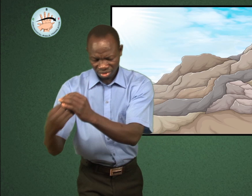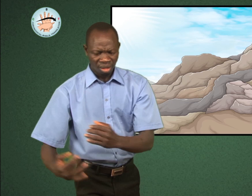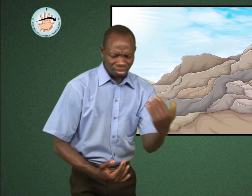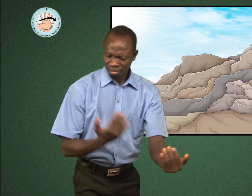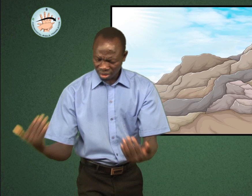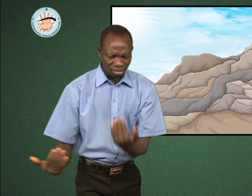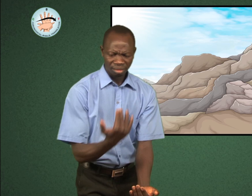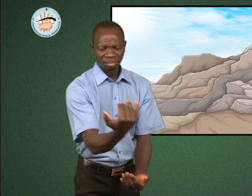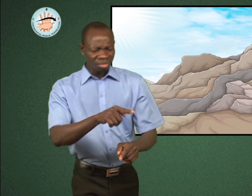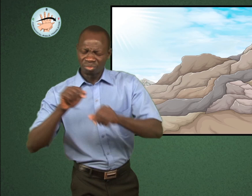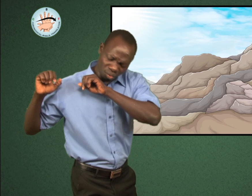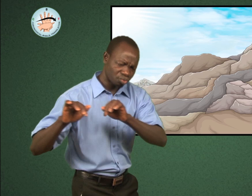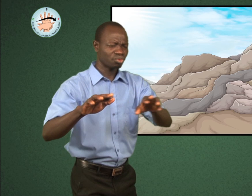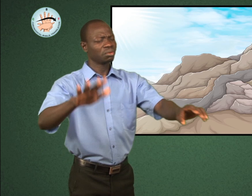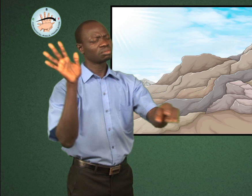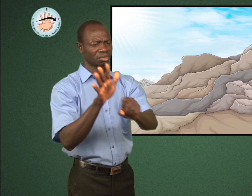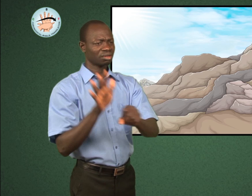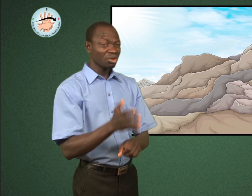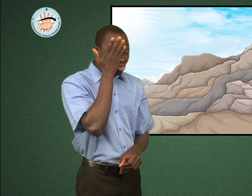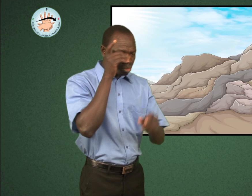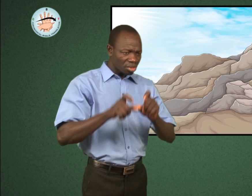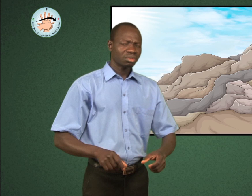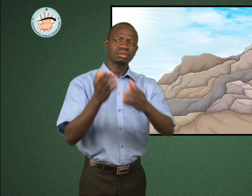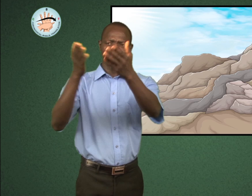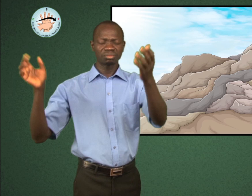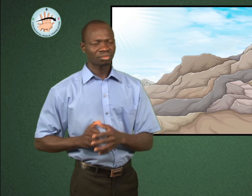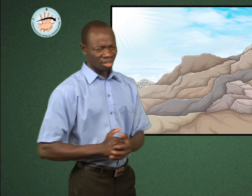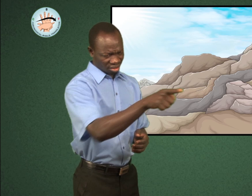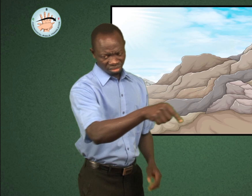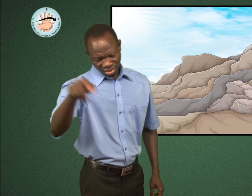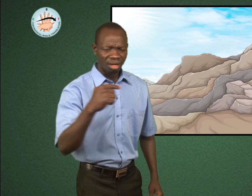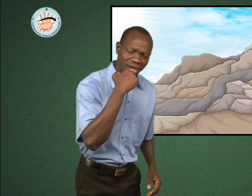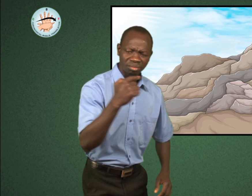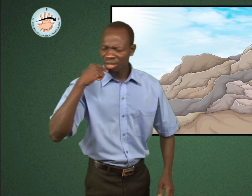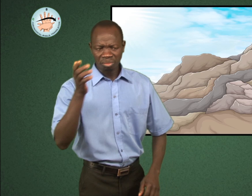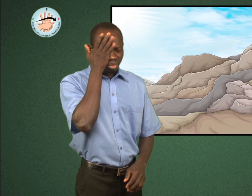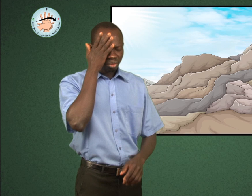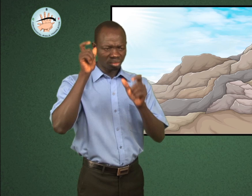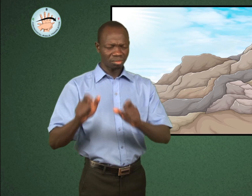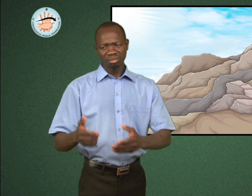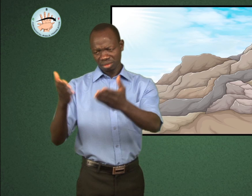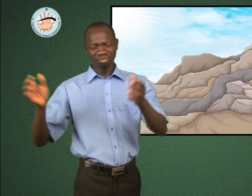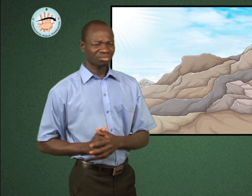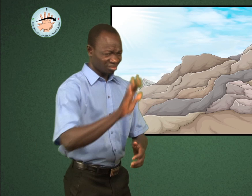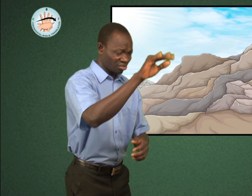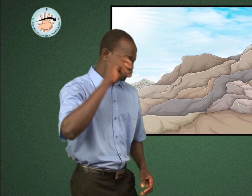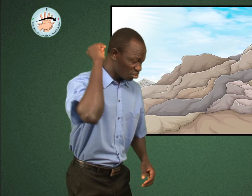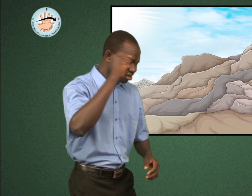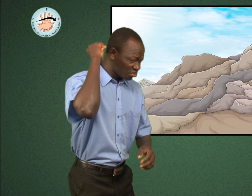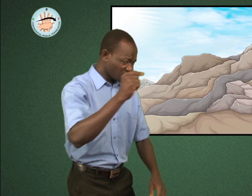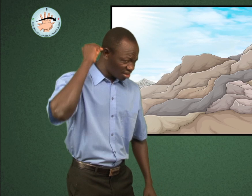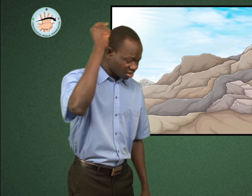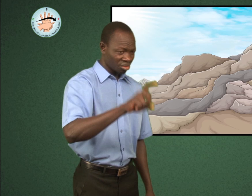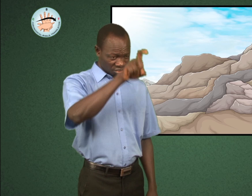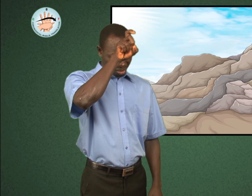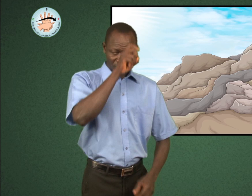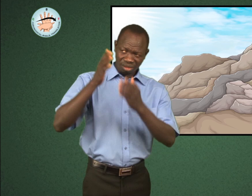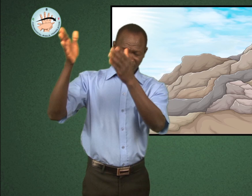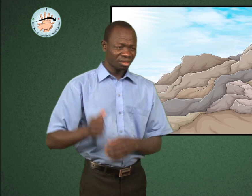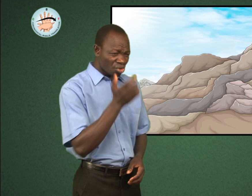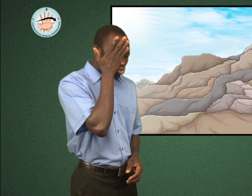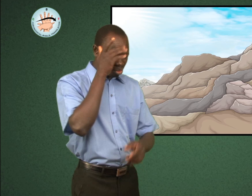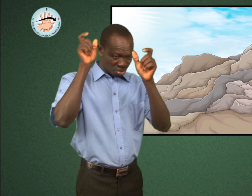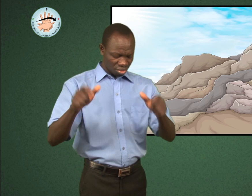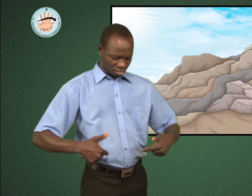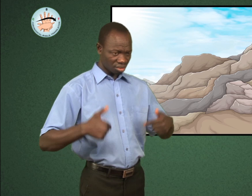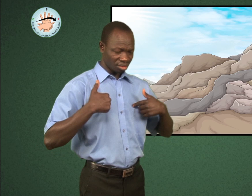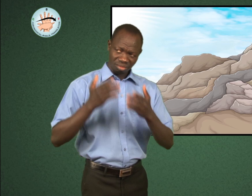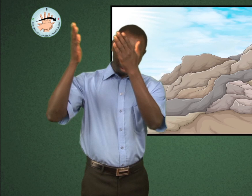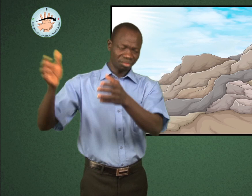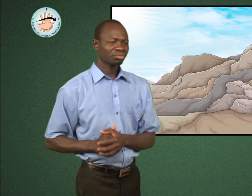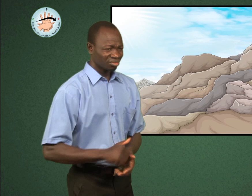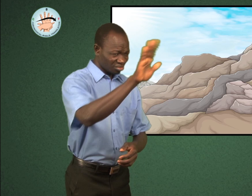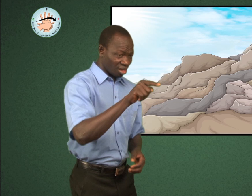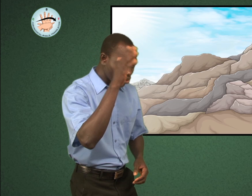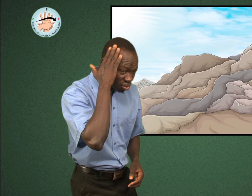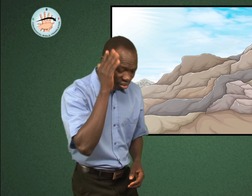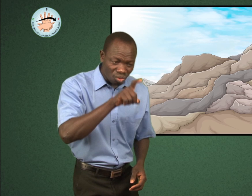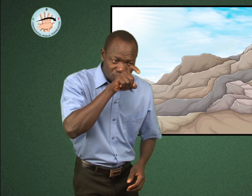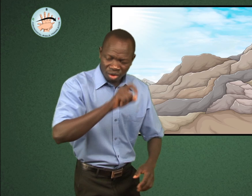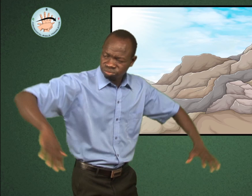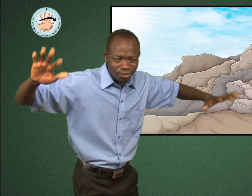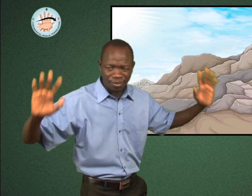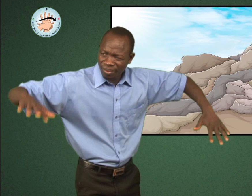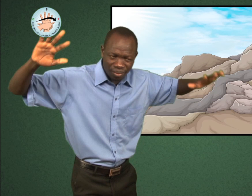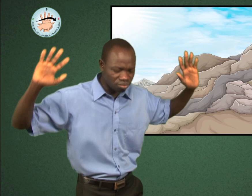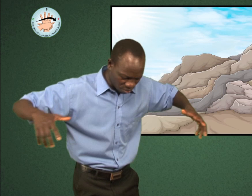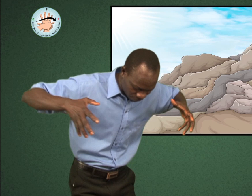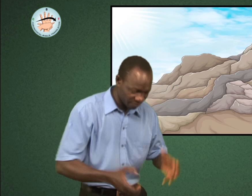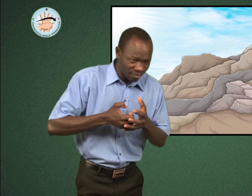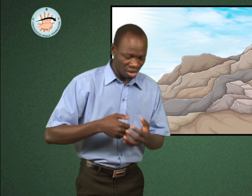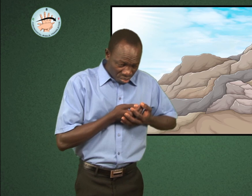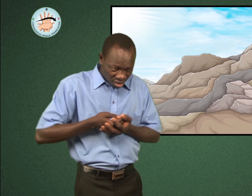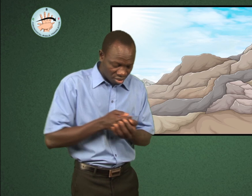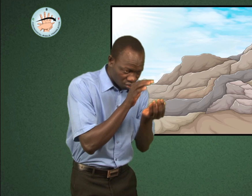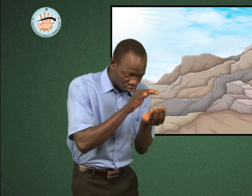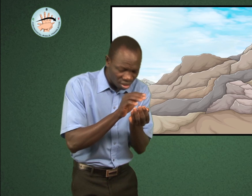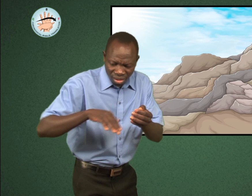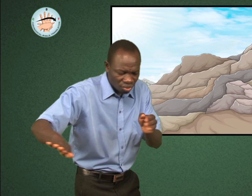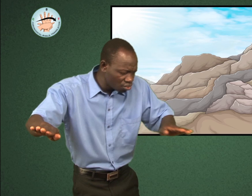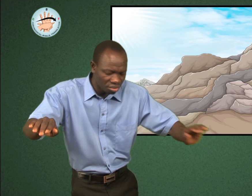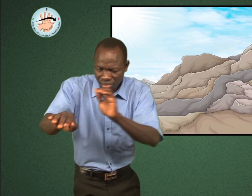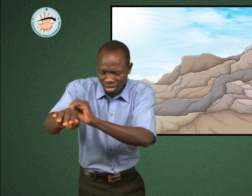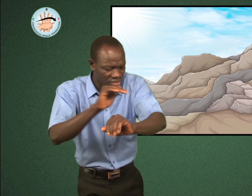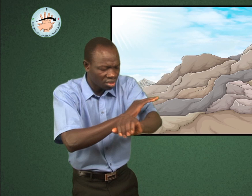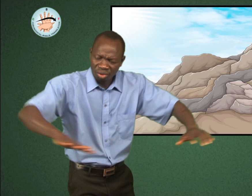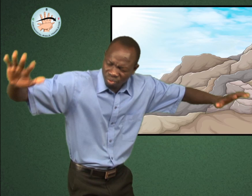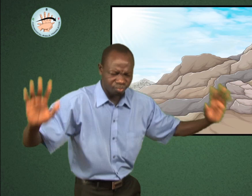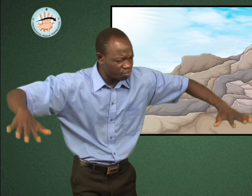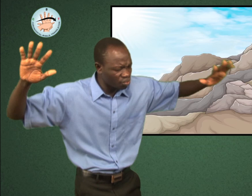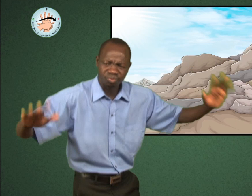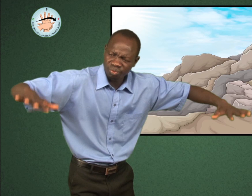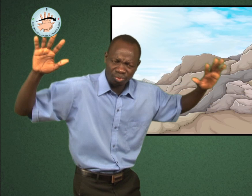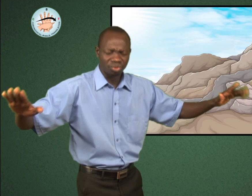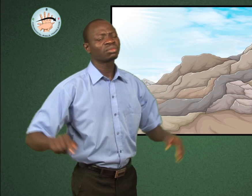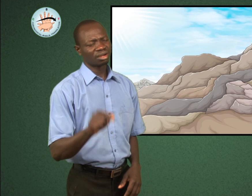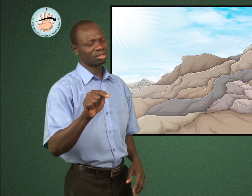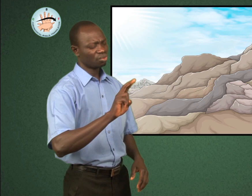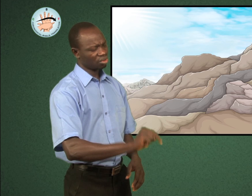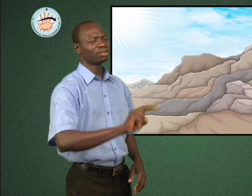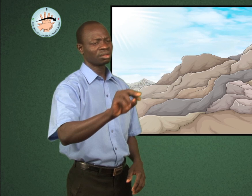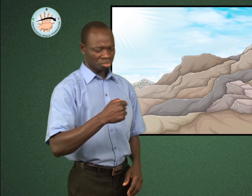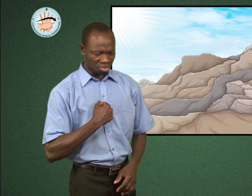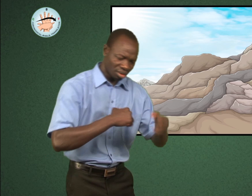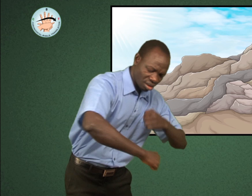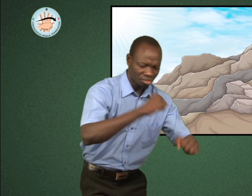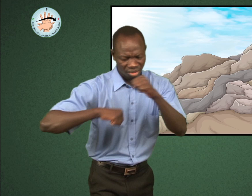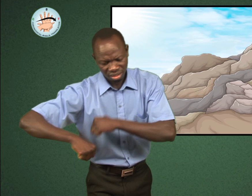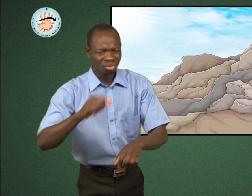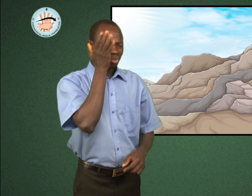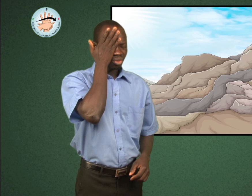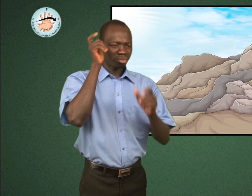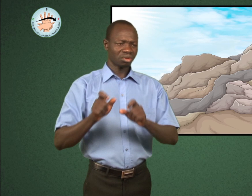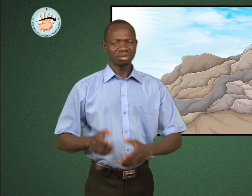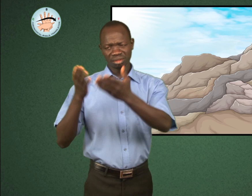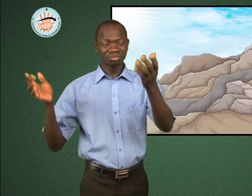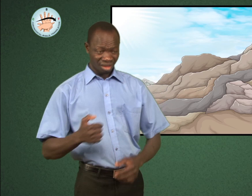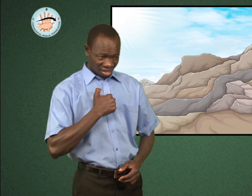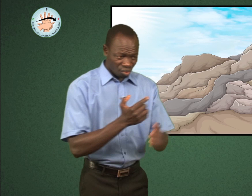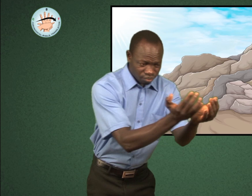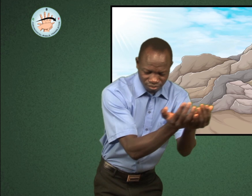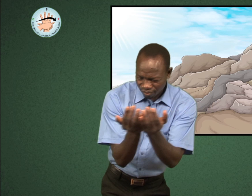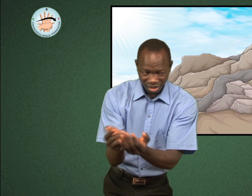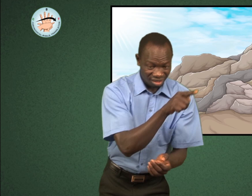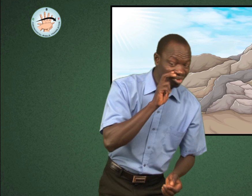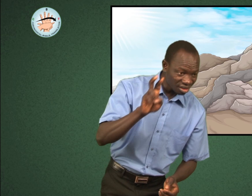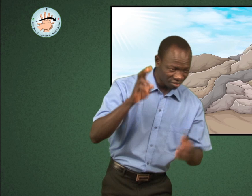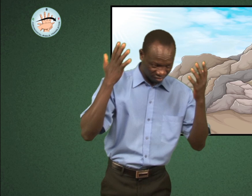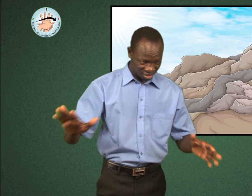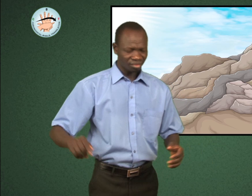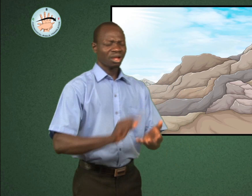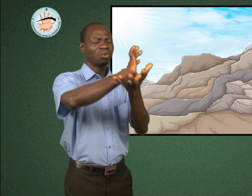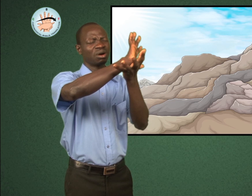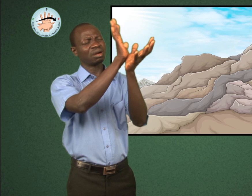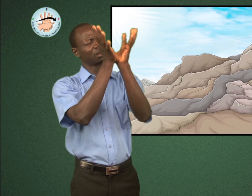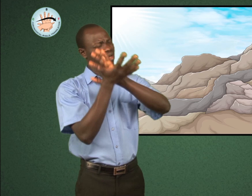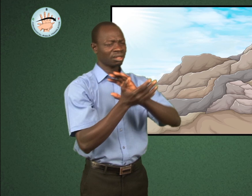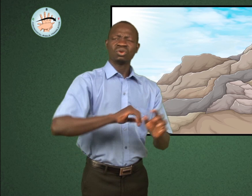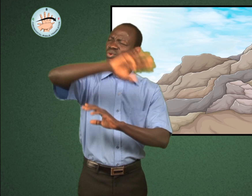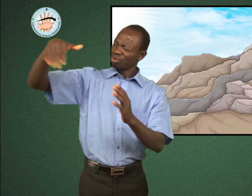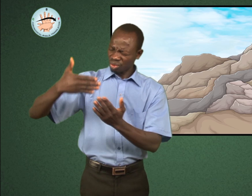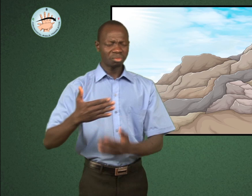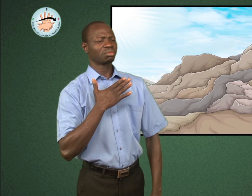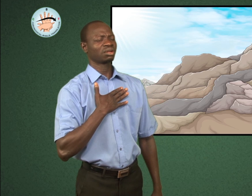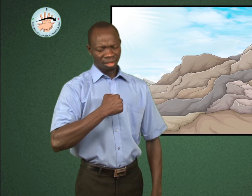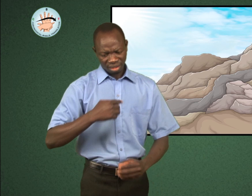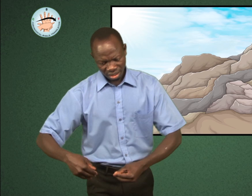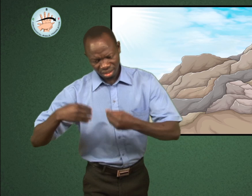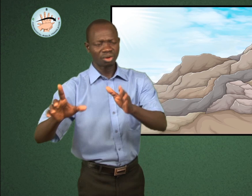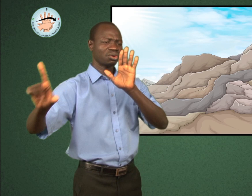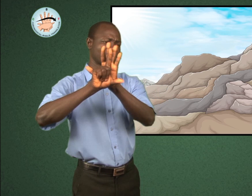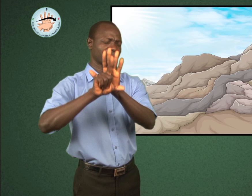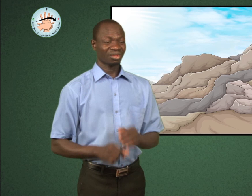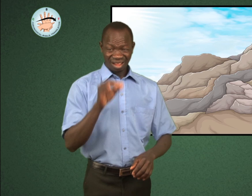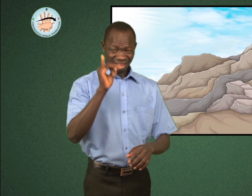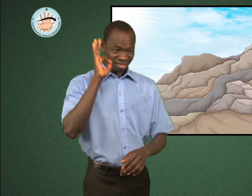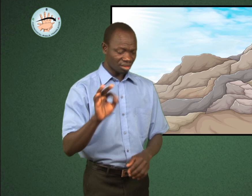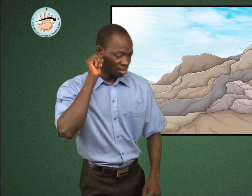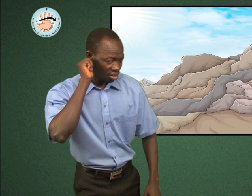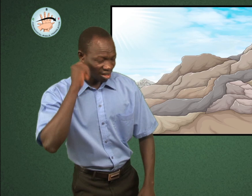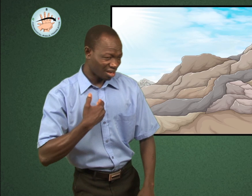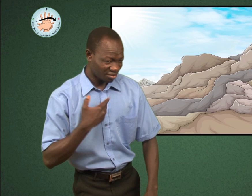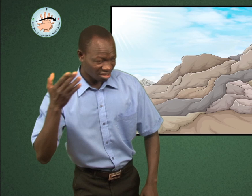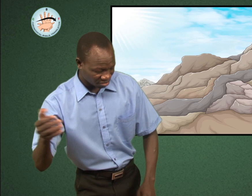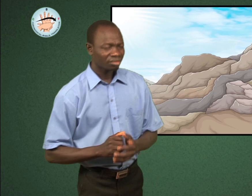Now if you will indeed obey My voice and keep My covenant, you will be My treasured possession out of all the nations—for the whole earth is Mine.